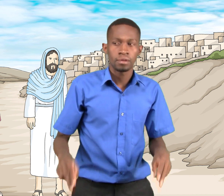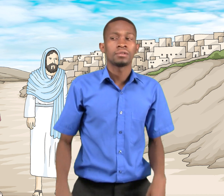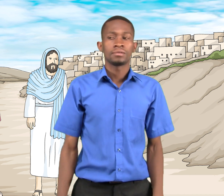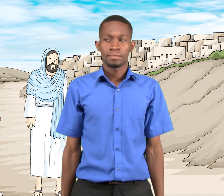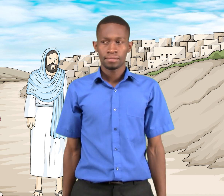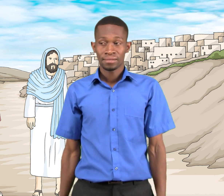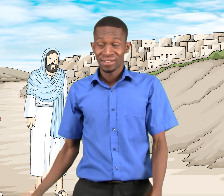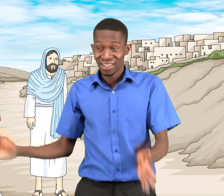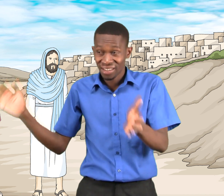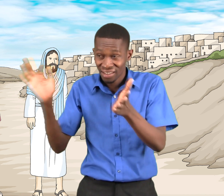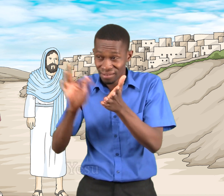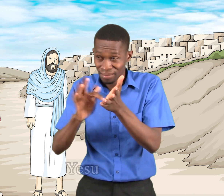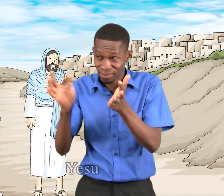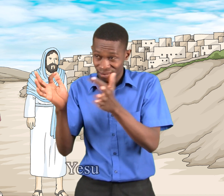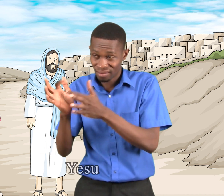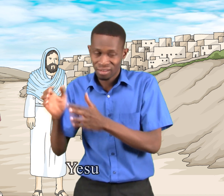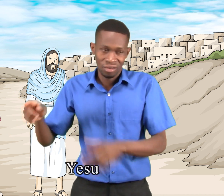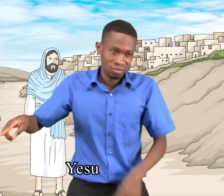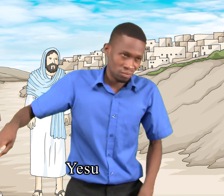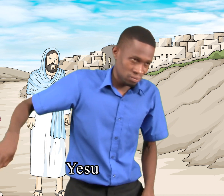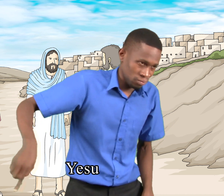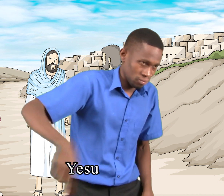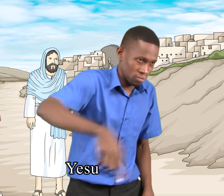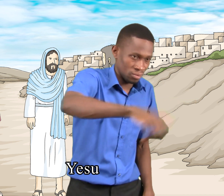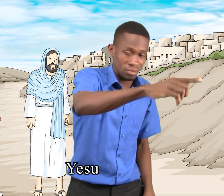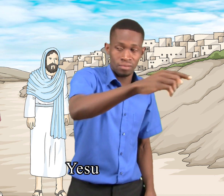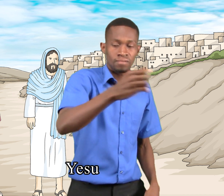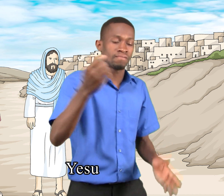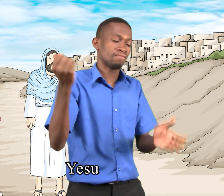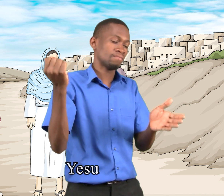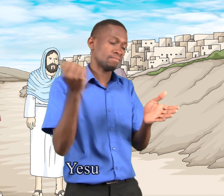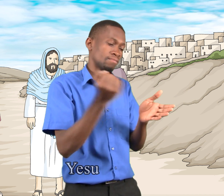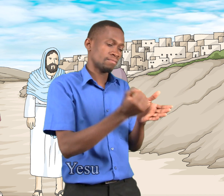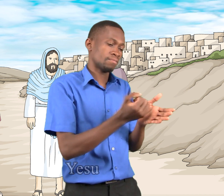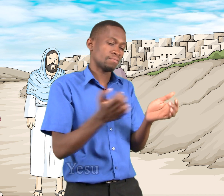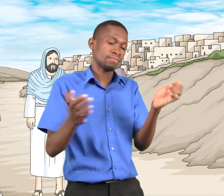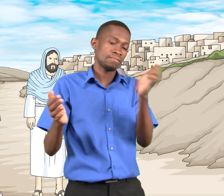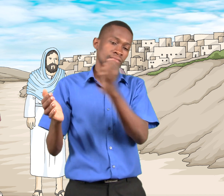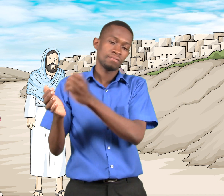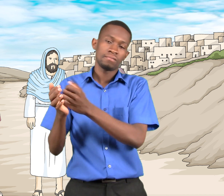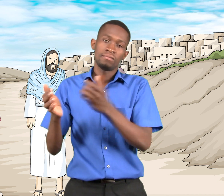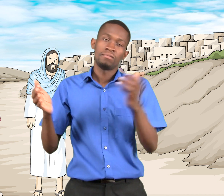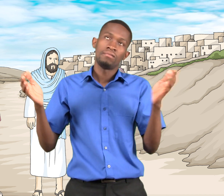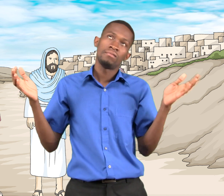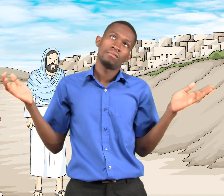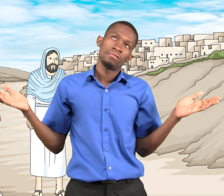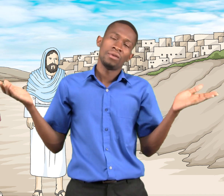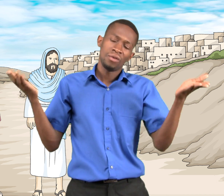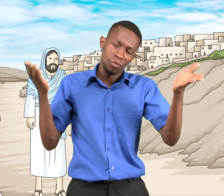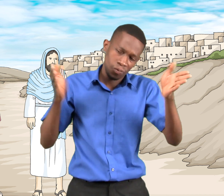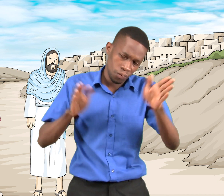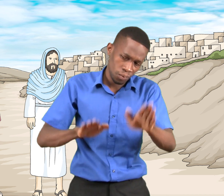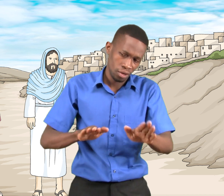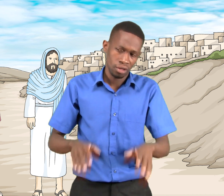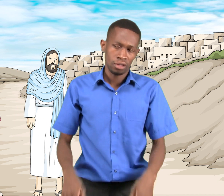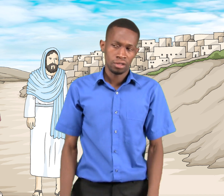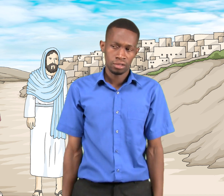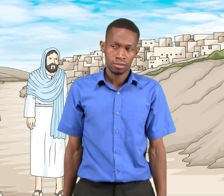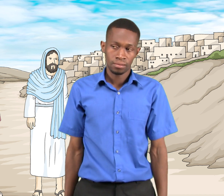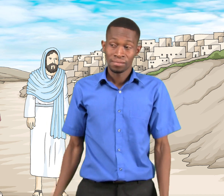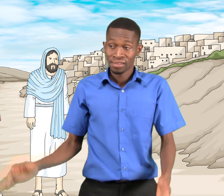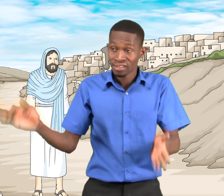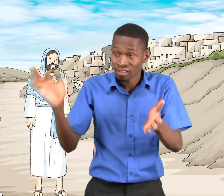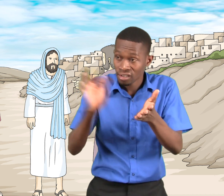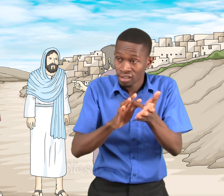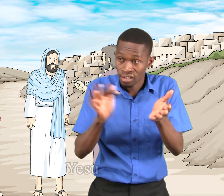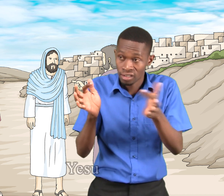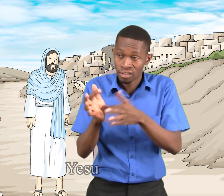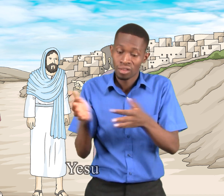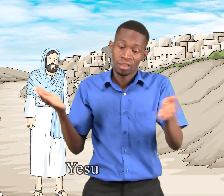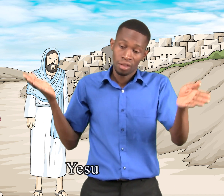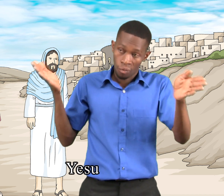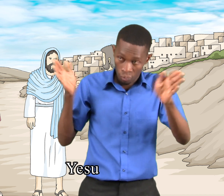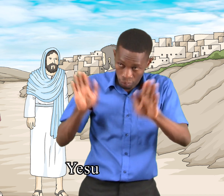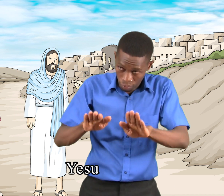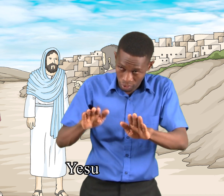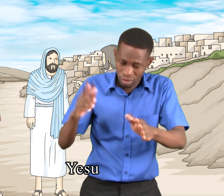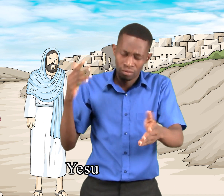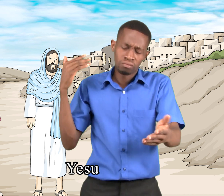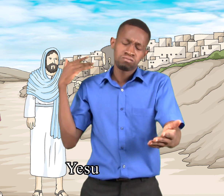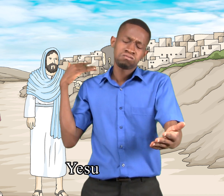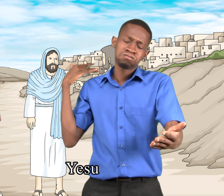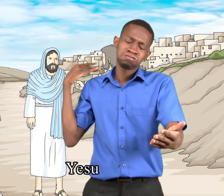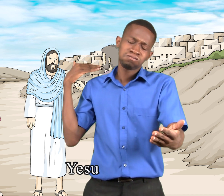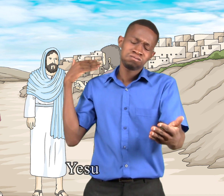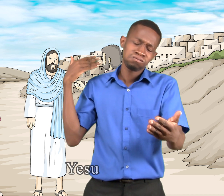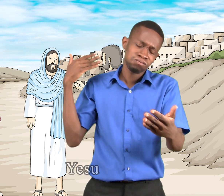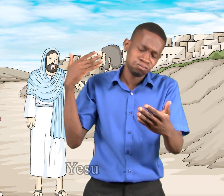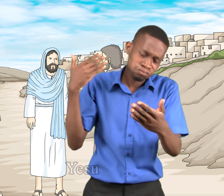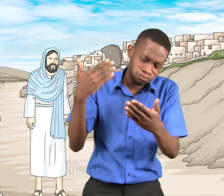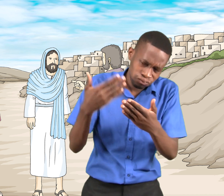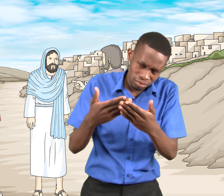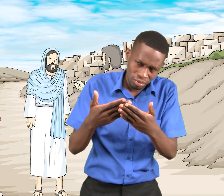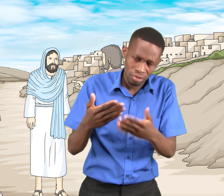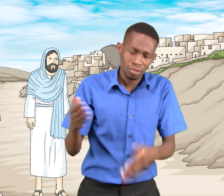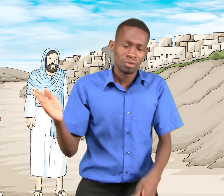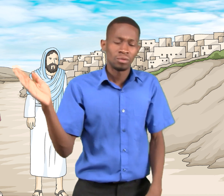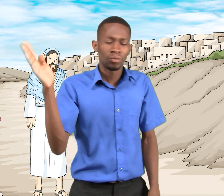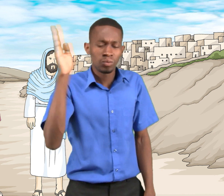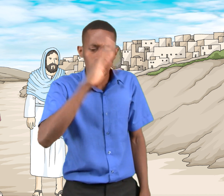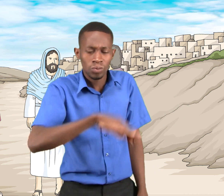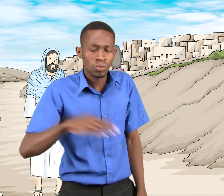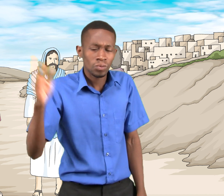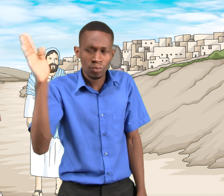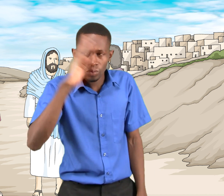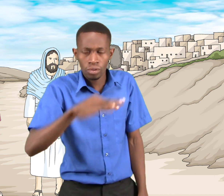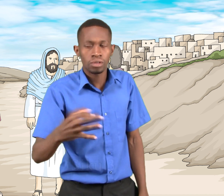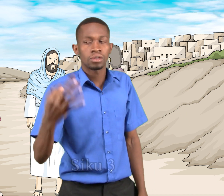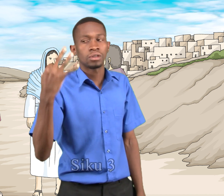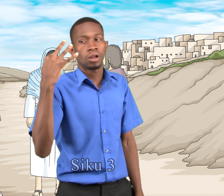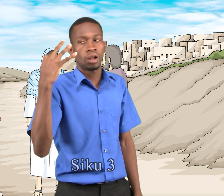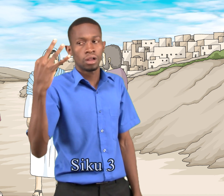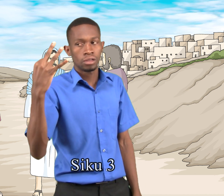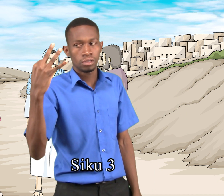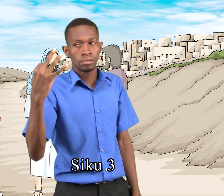But we were hoping He was the One who would redeem Israel.